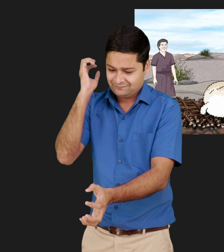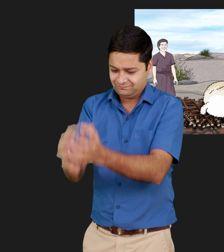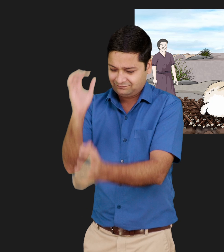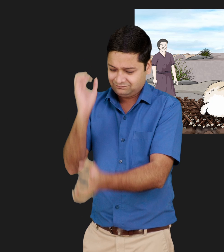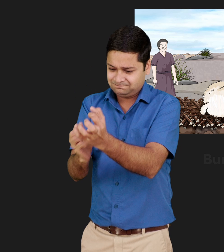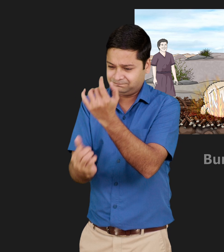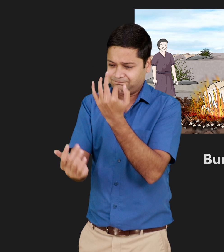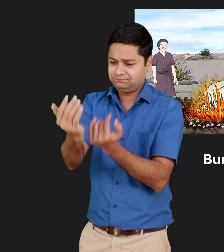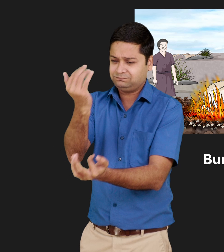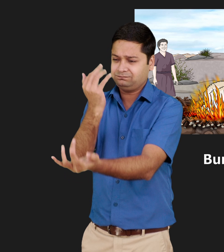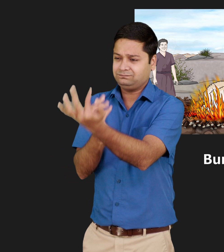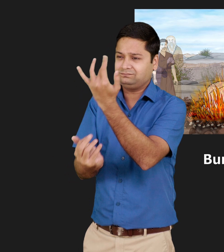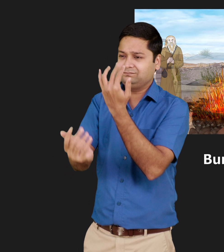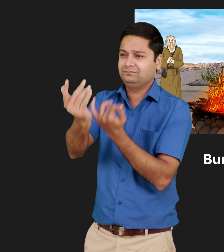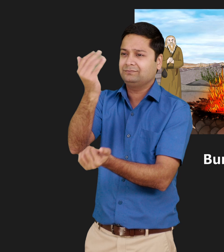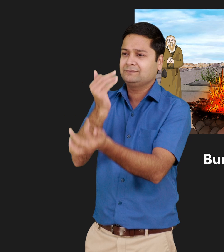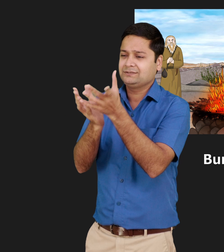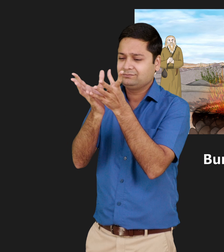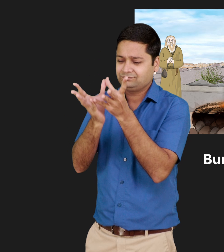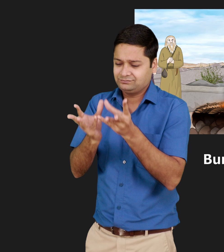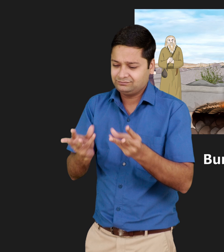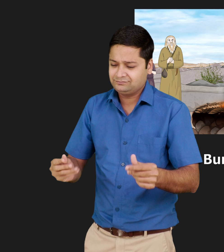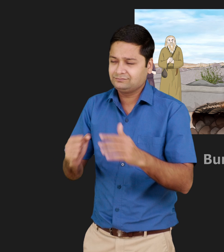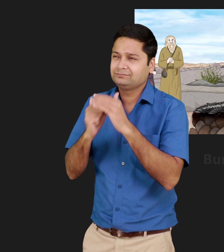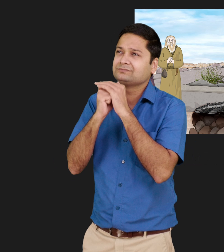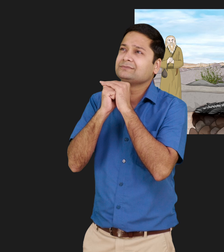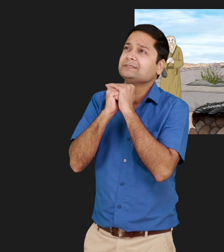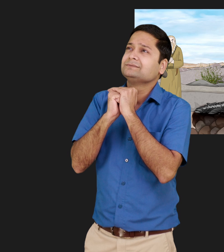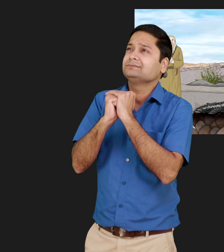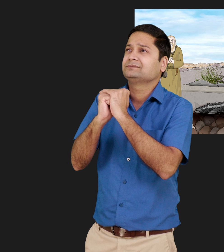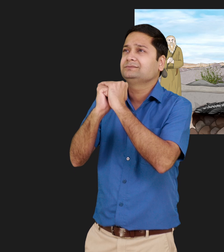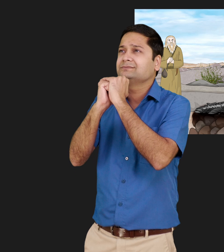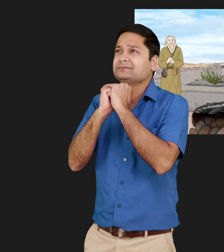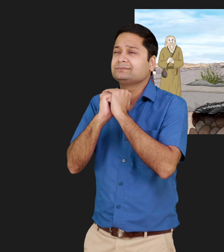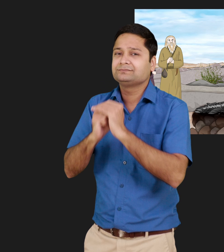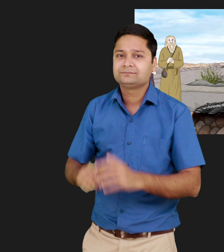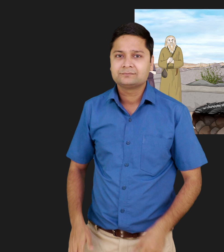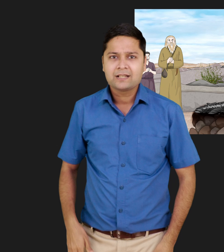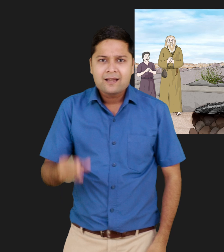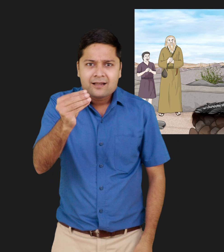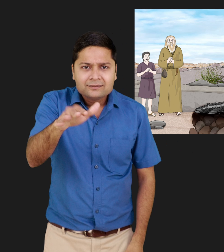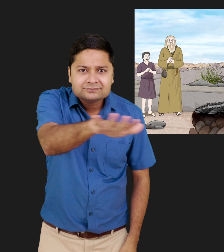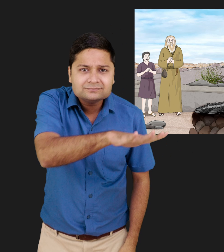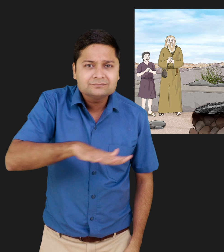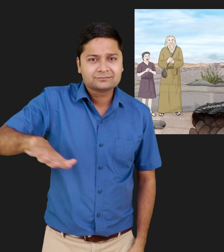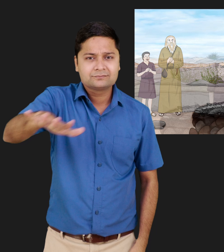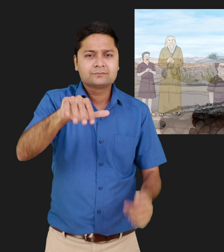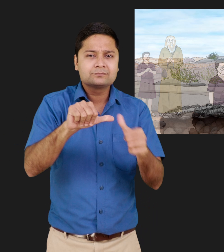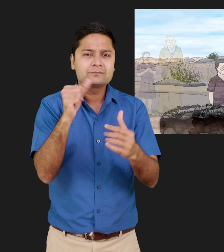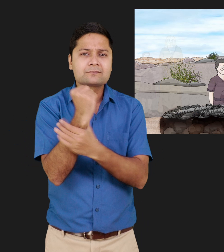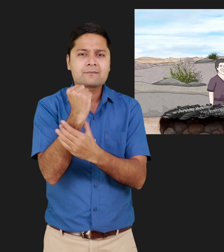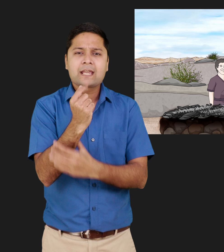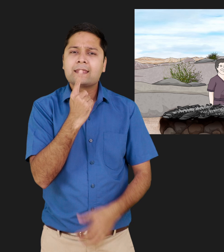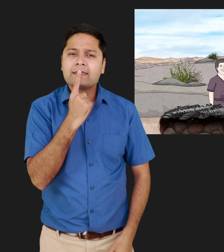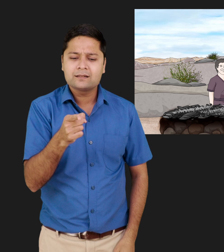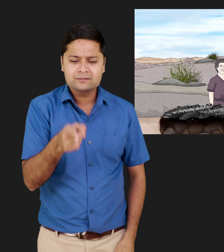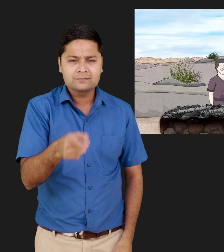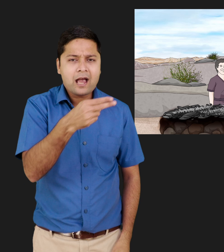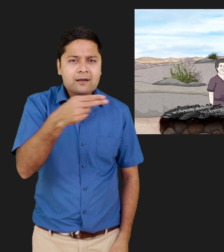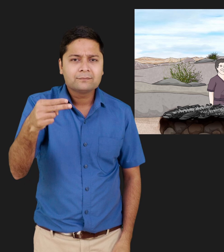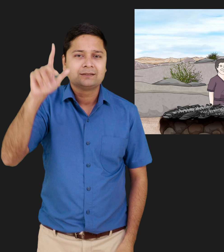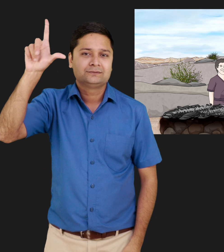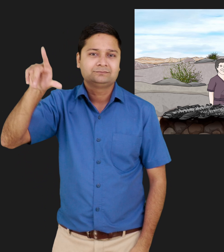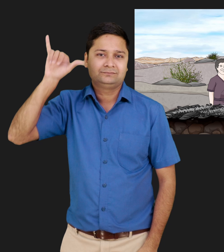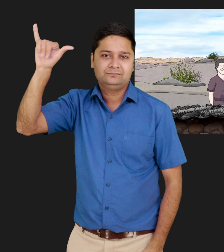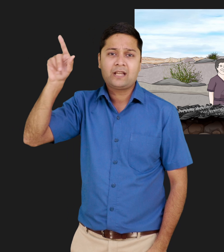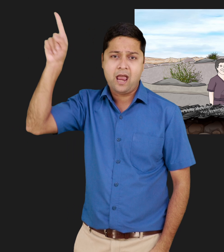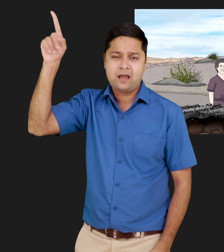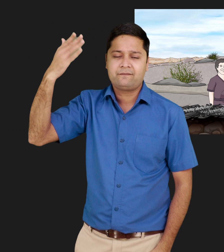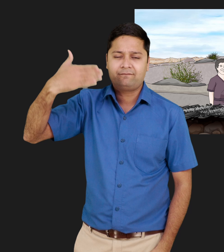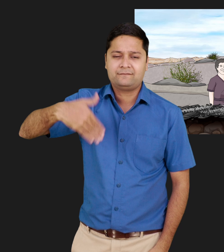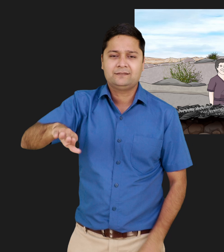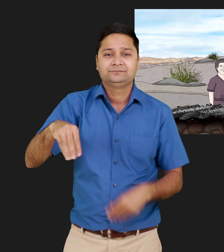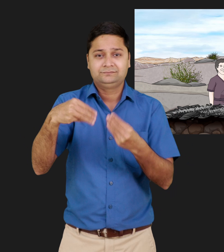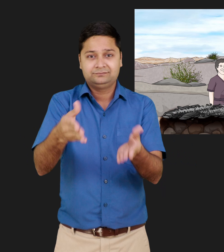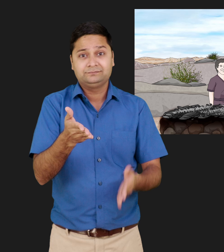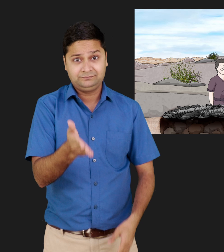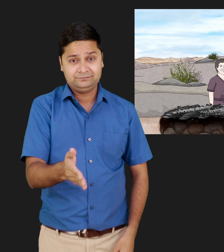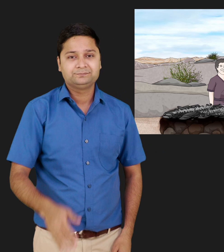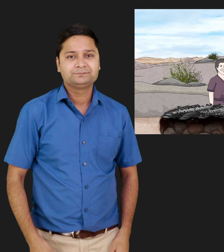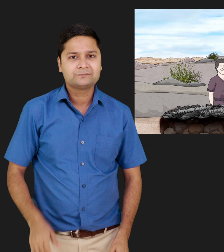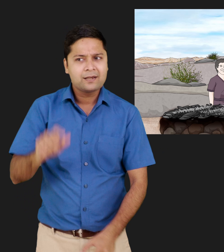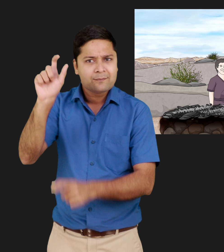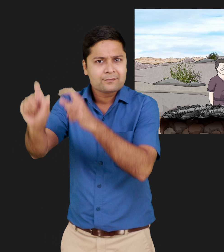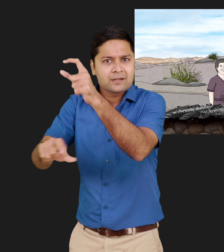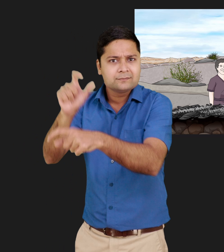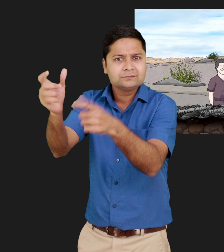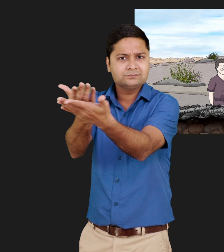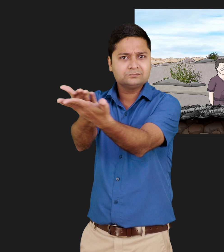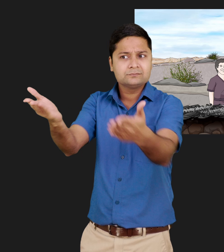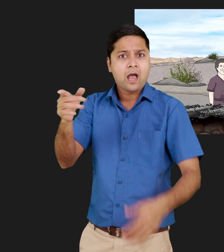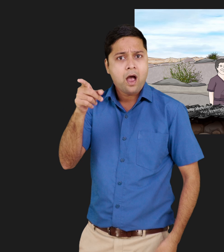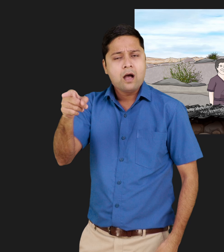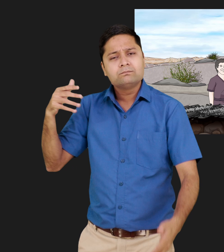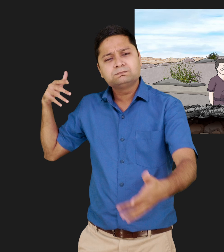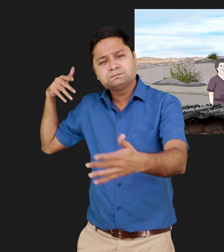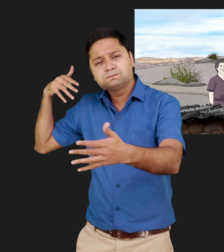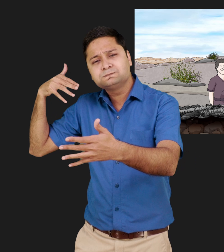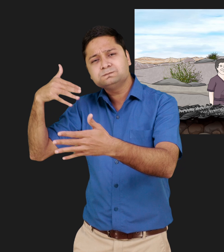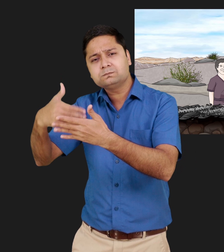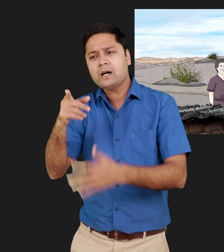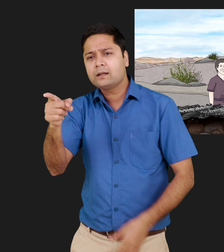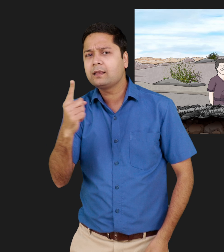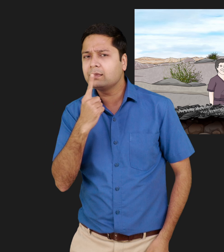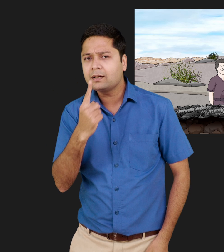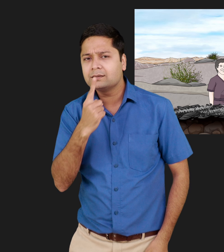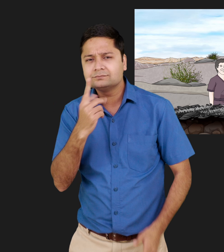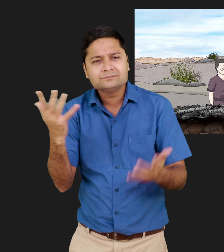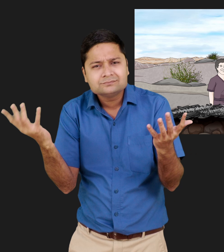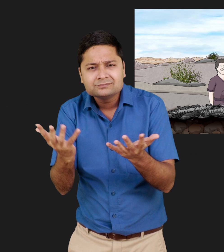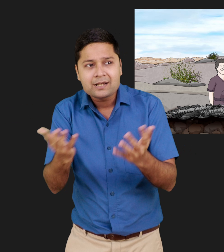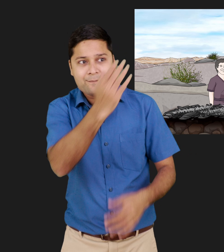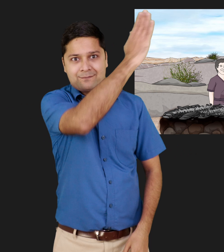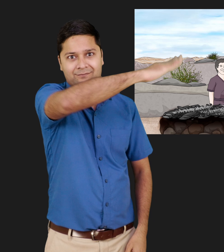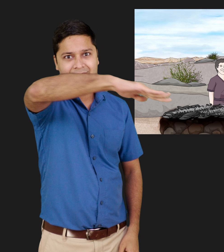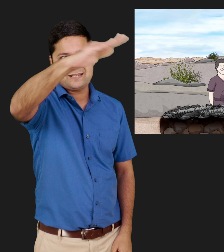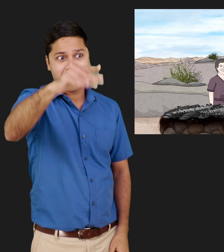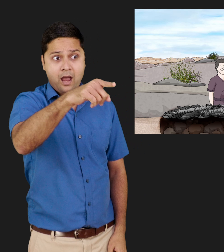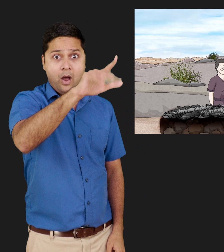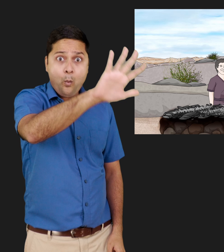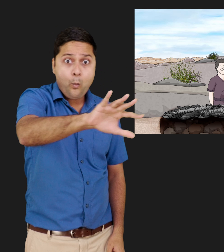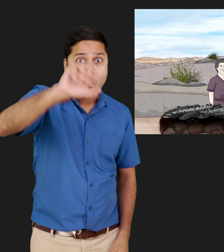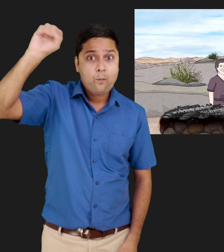And Abraham called that place The LORD Will Provide.